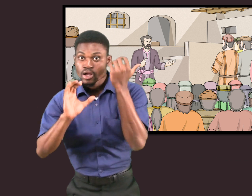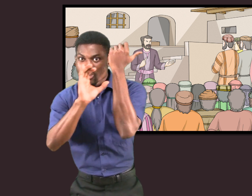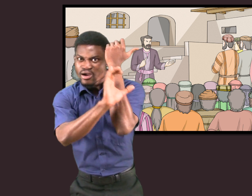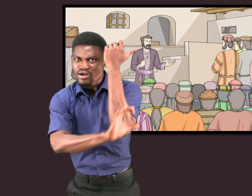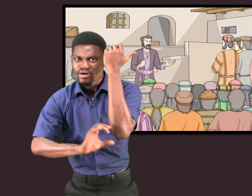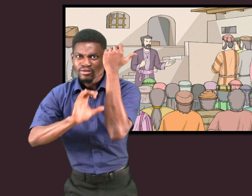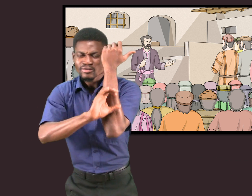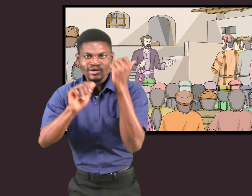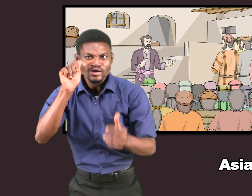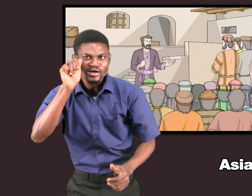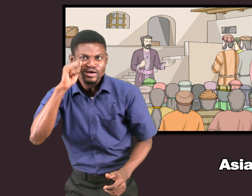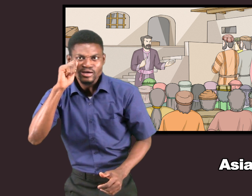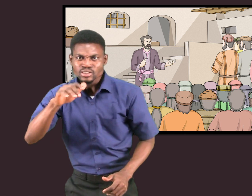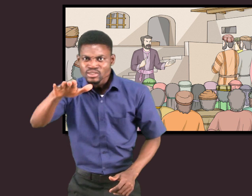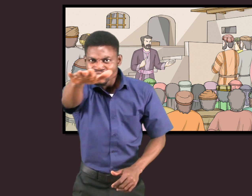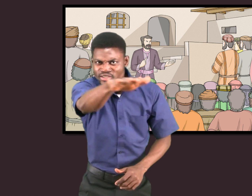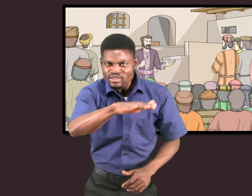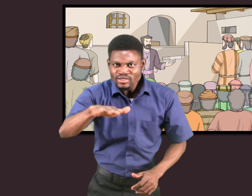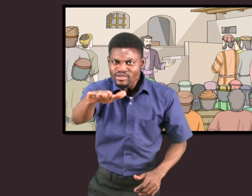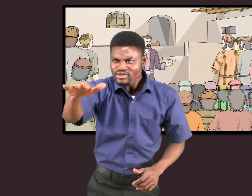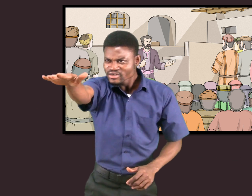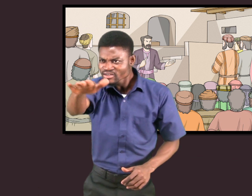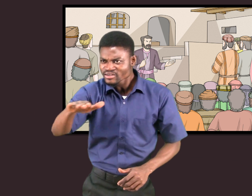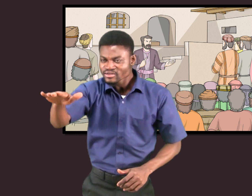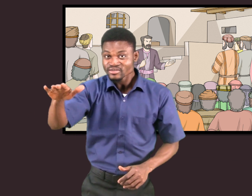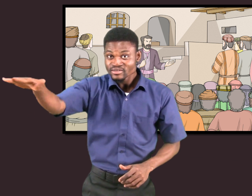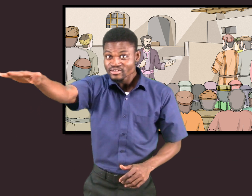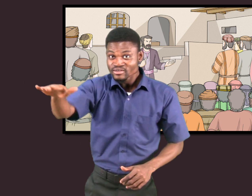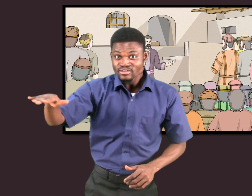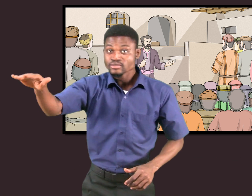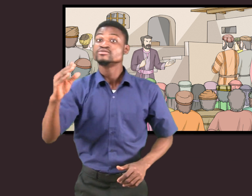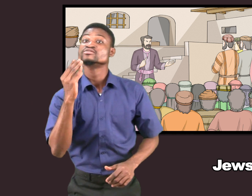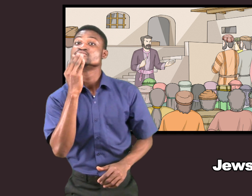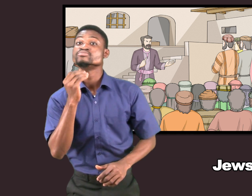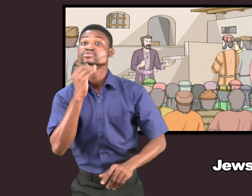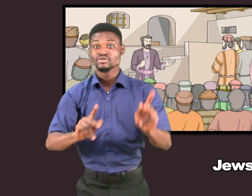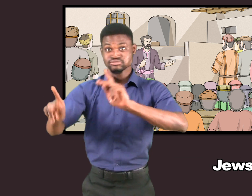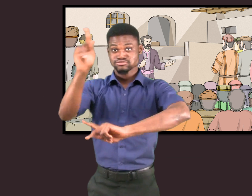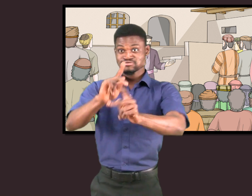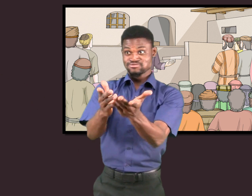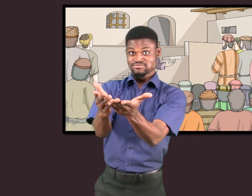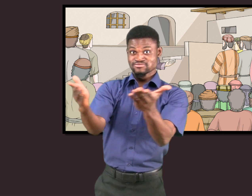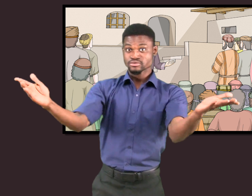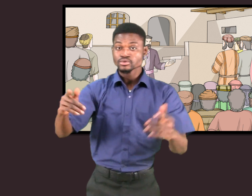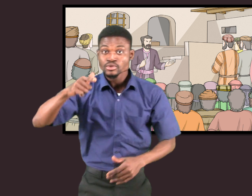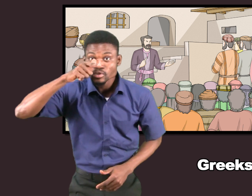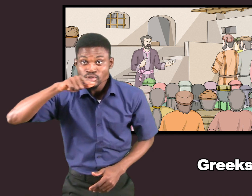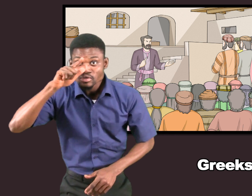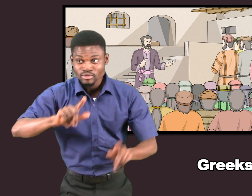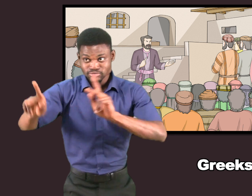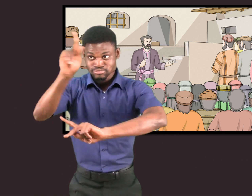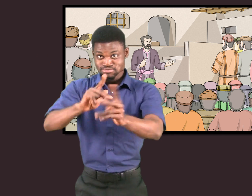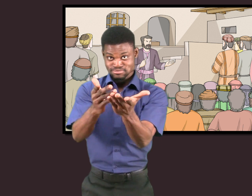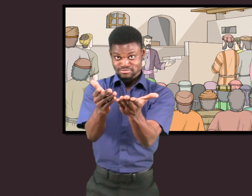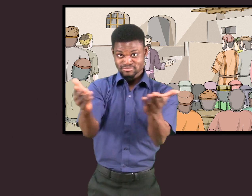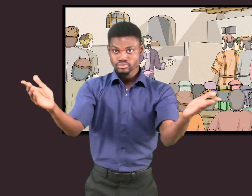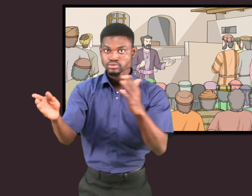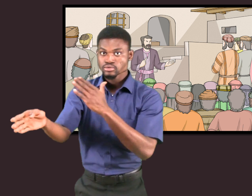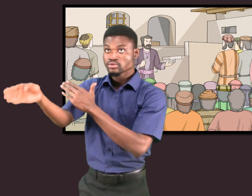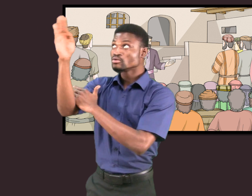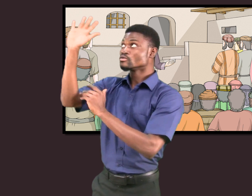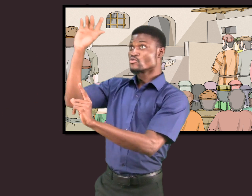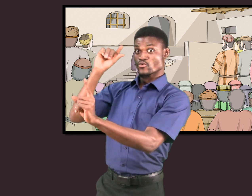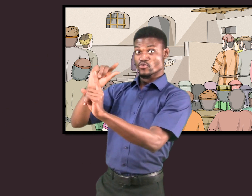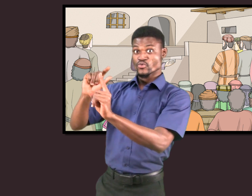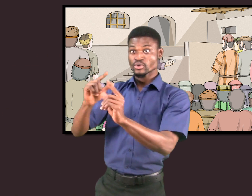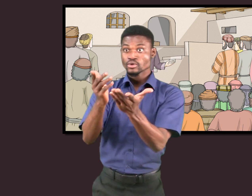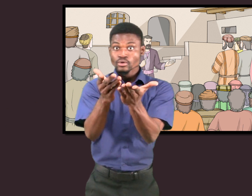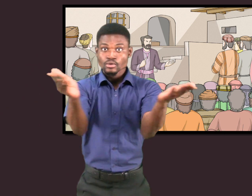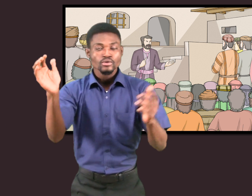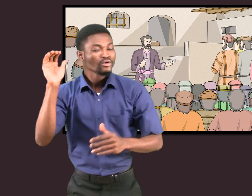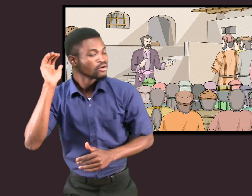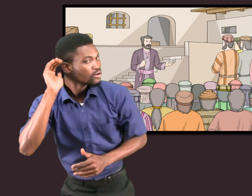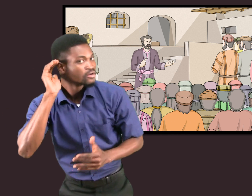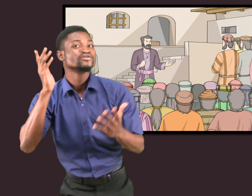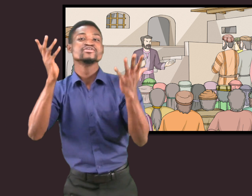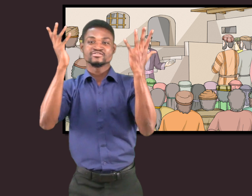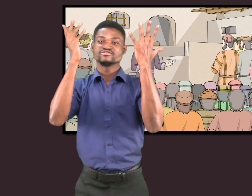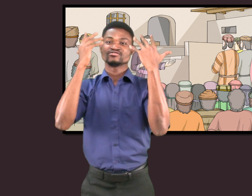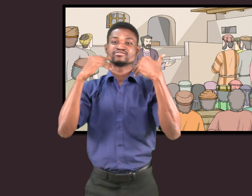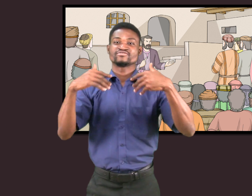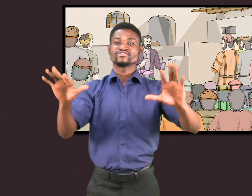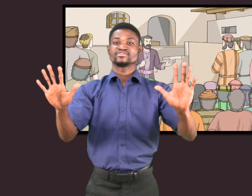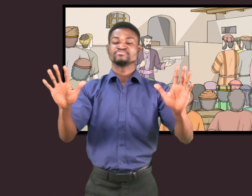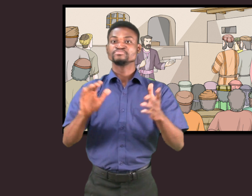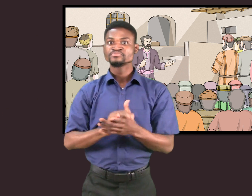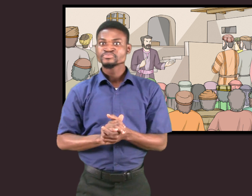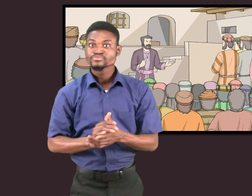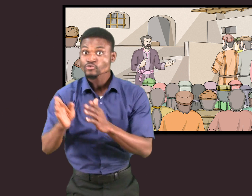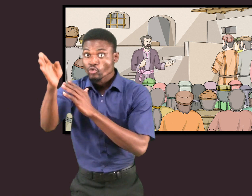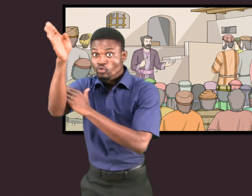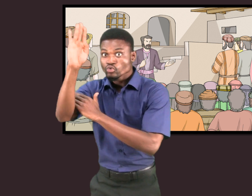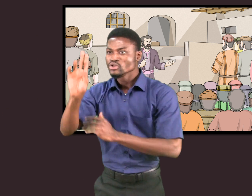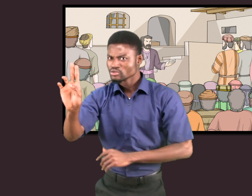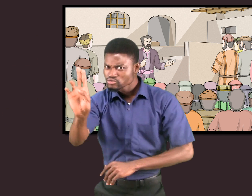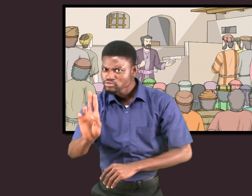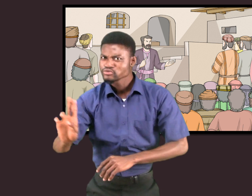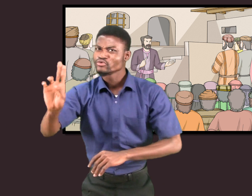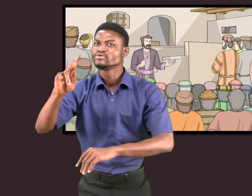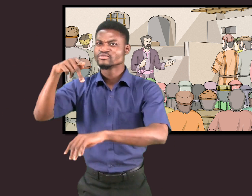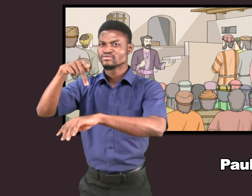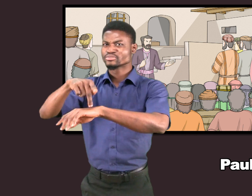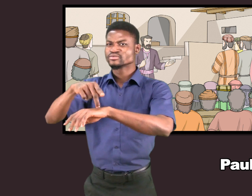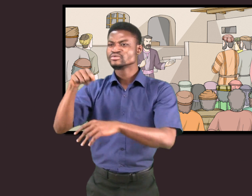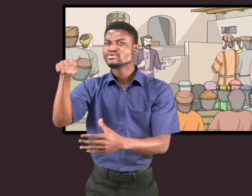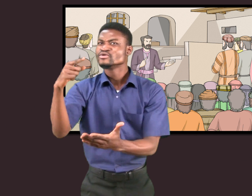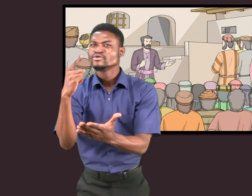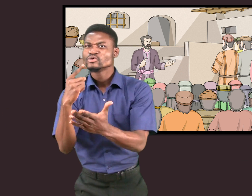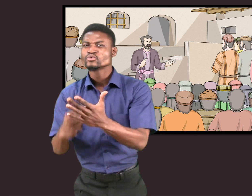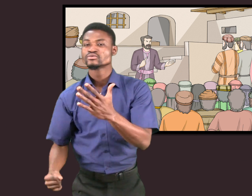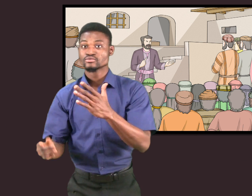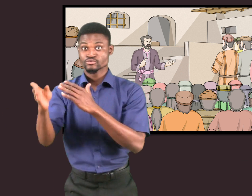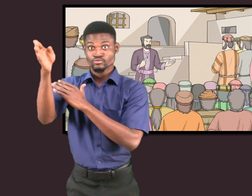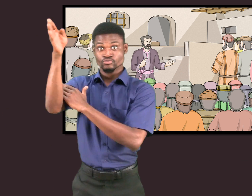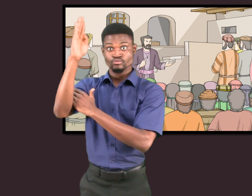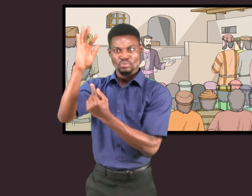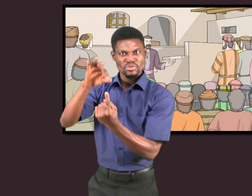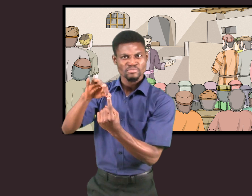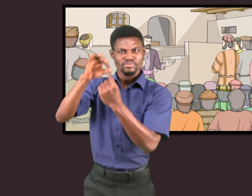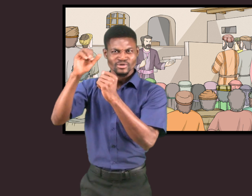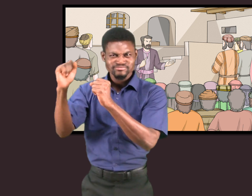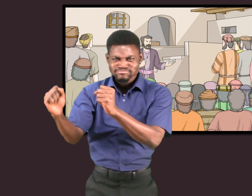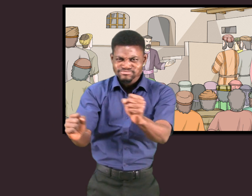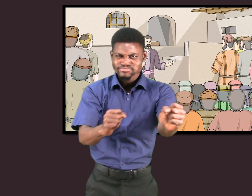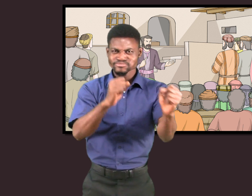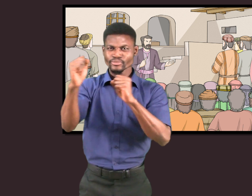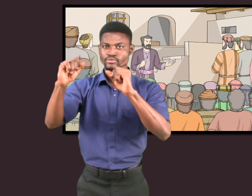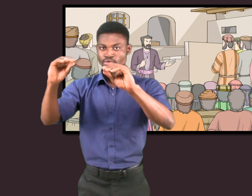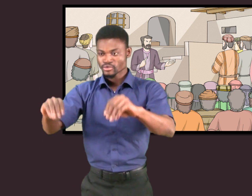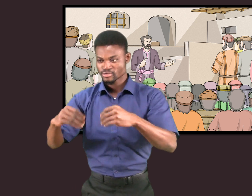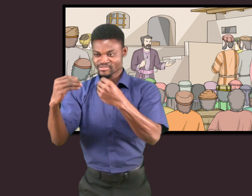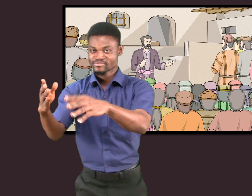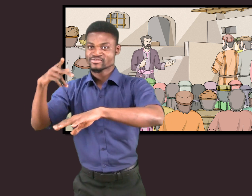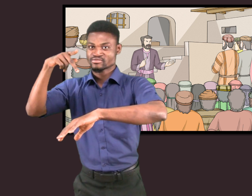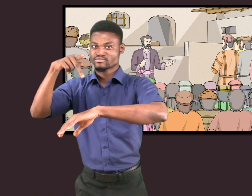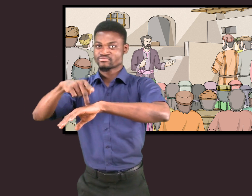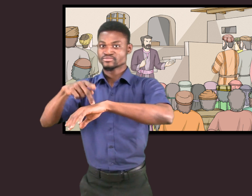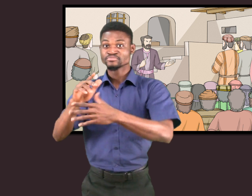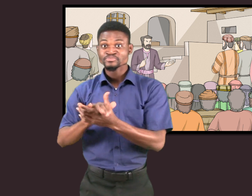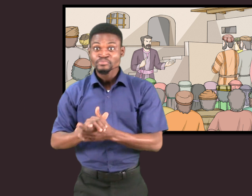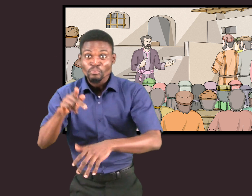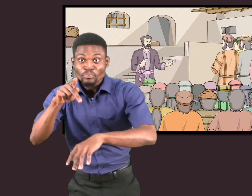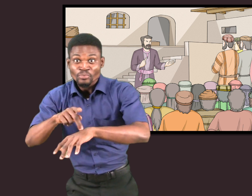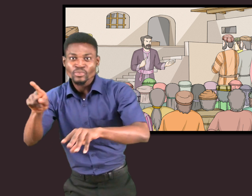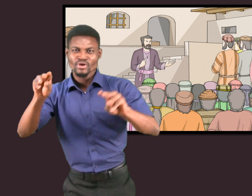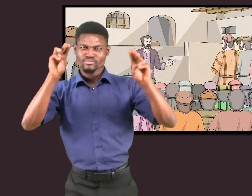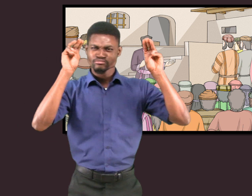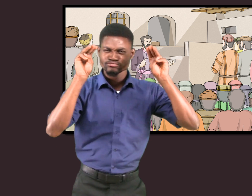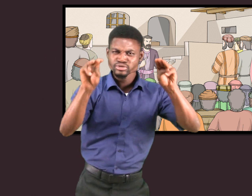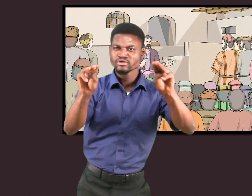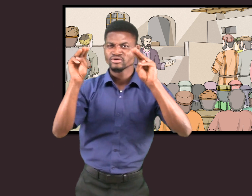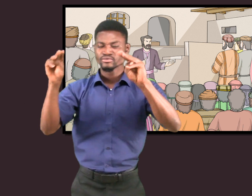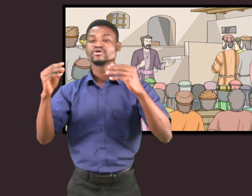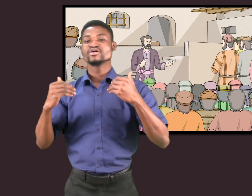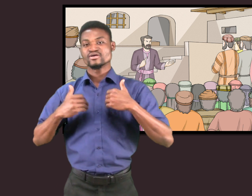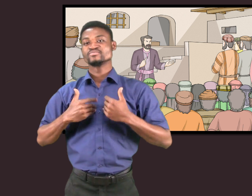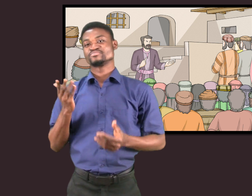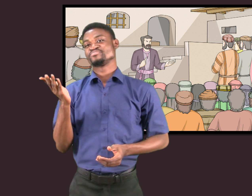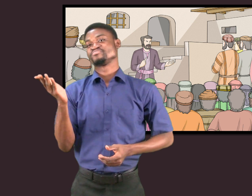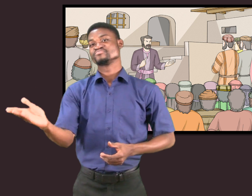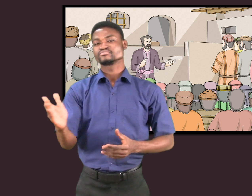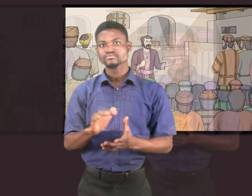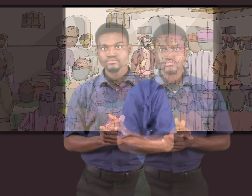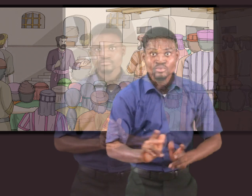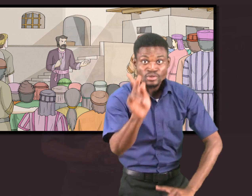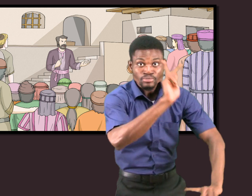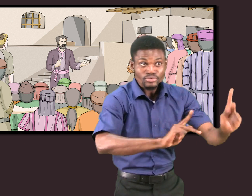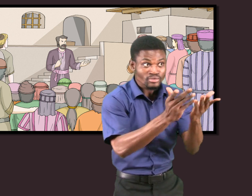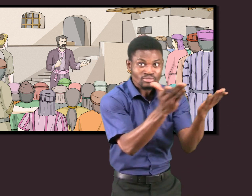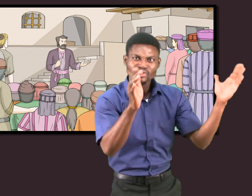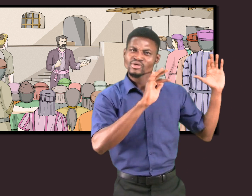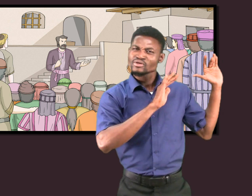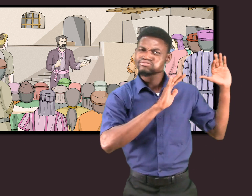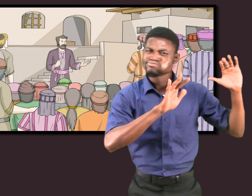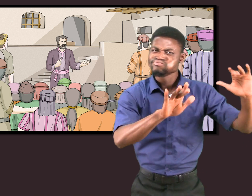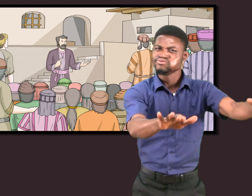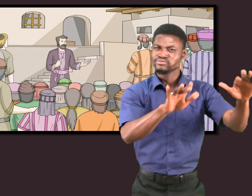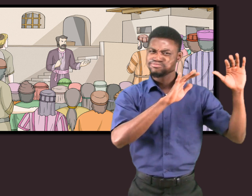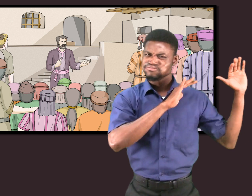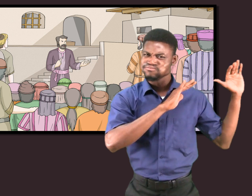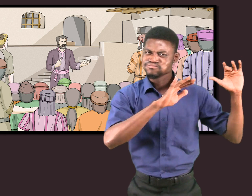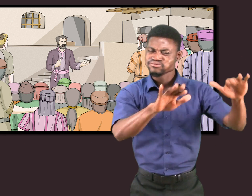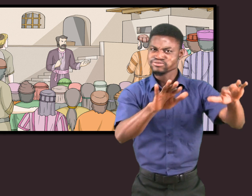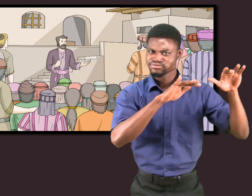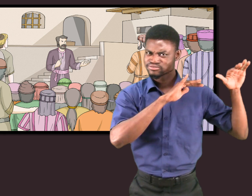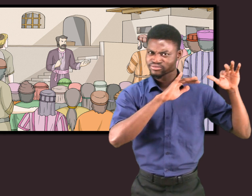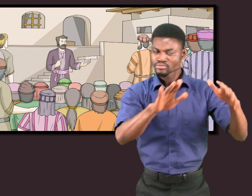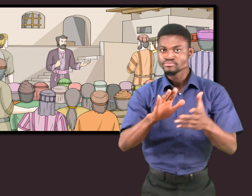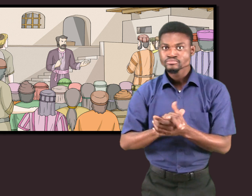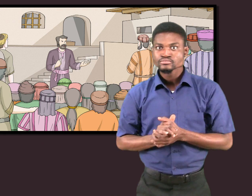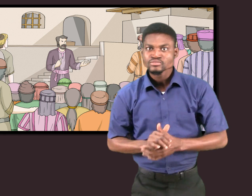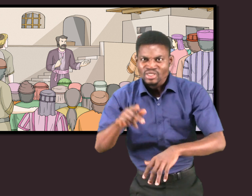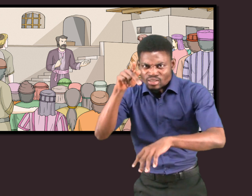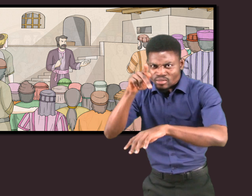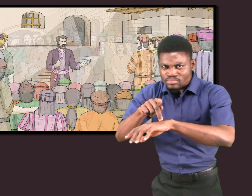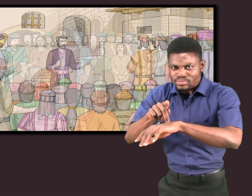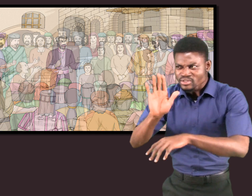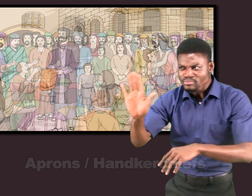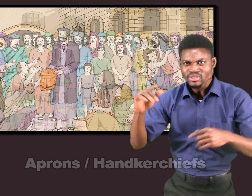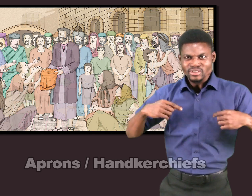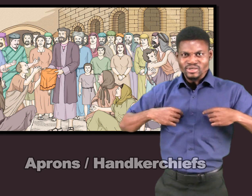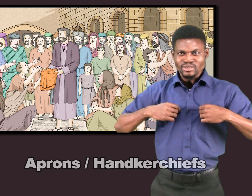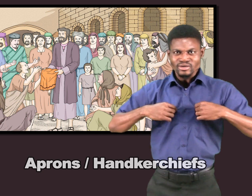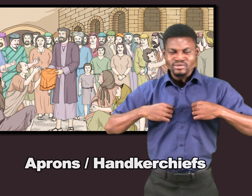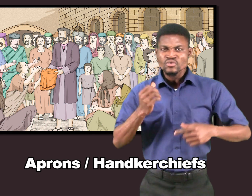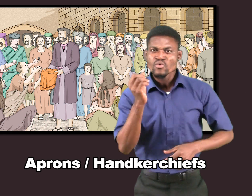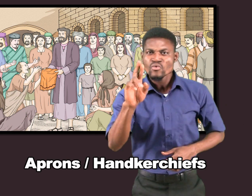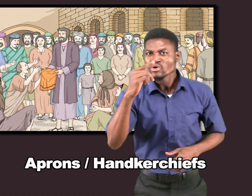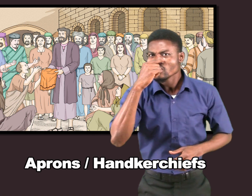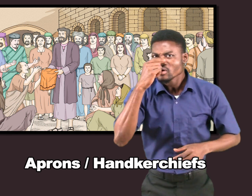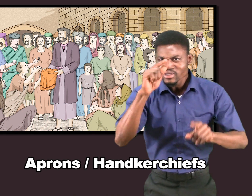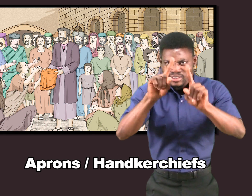This continued for two years, so that everyone who lived in the province of Asia, Jews and Greeks alike, heard the word of the Lord.